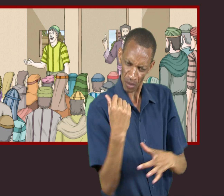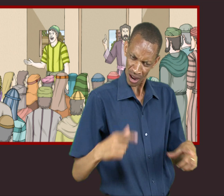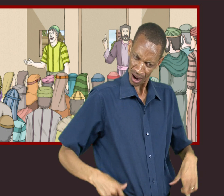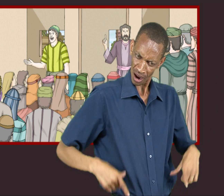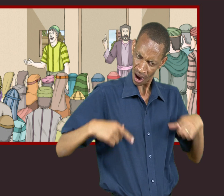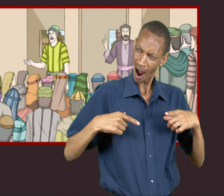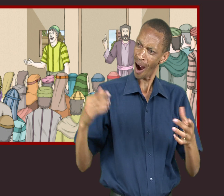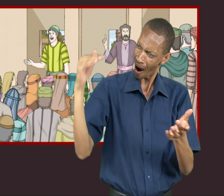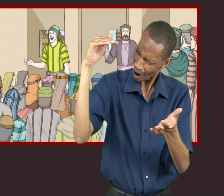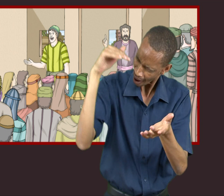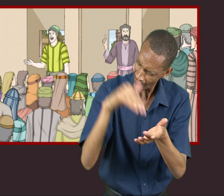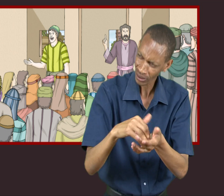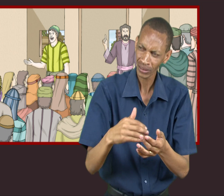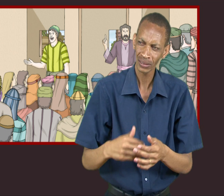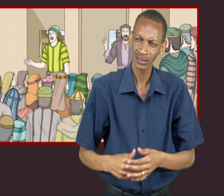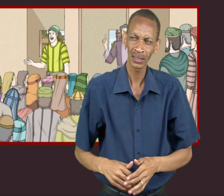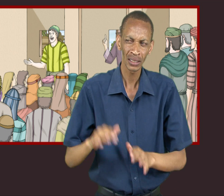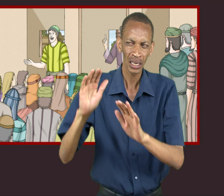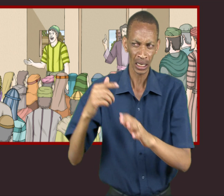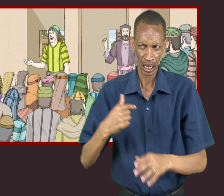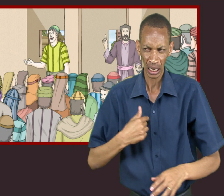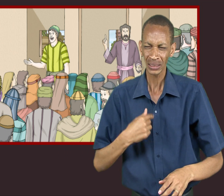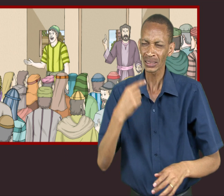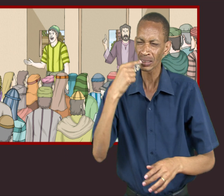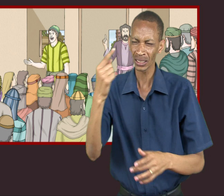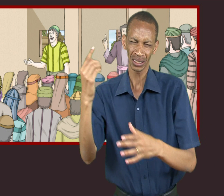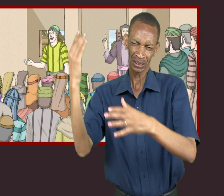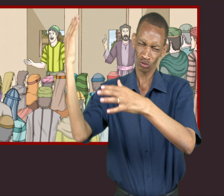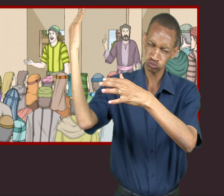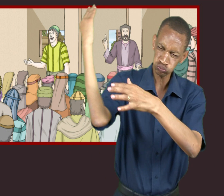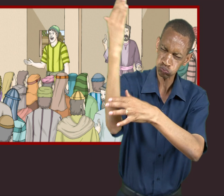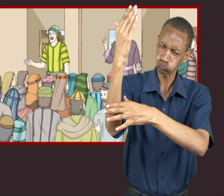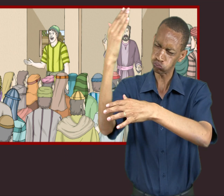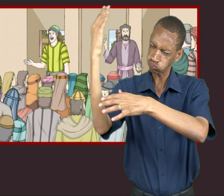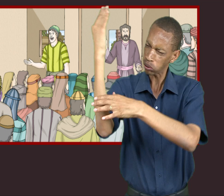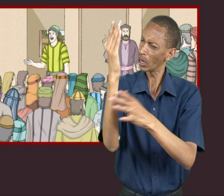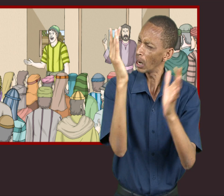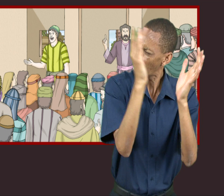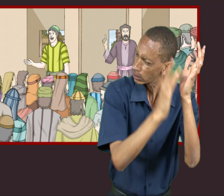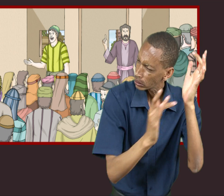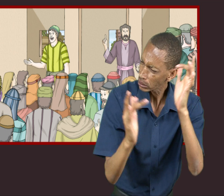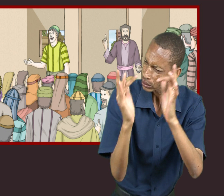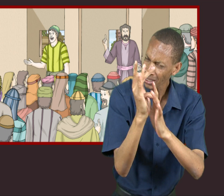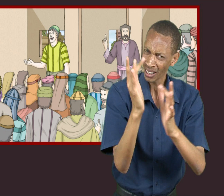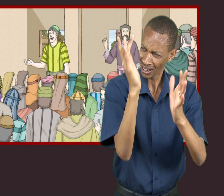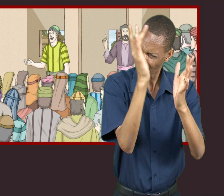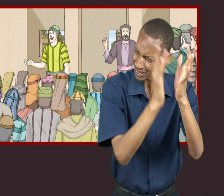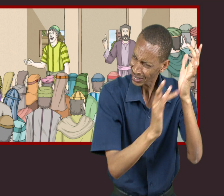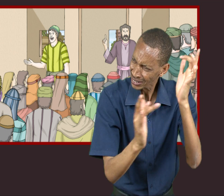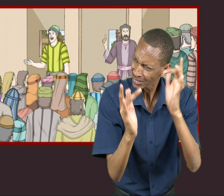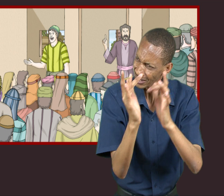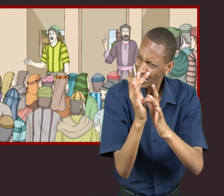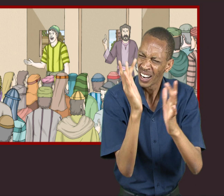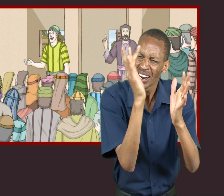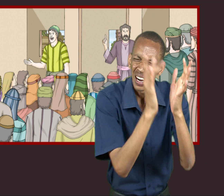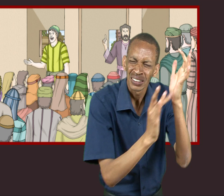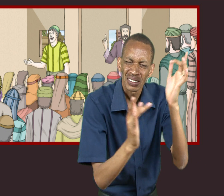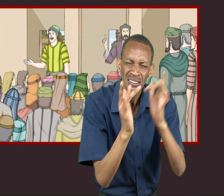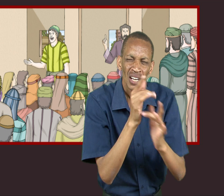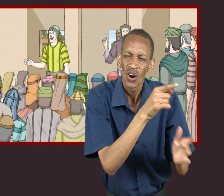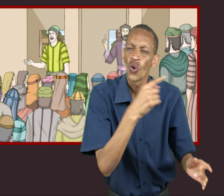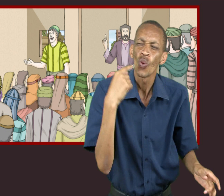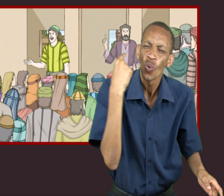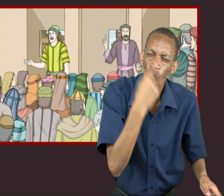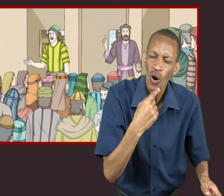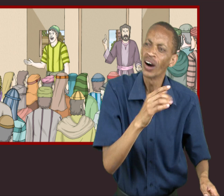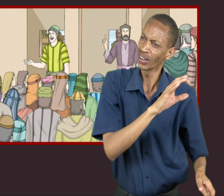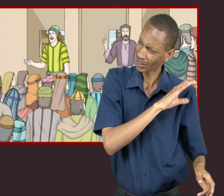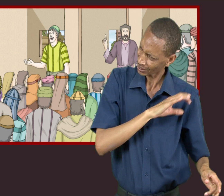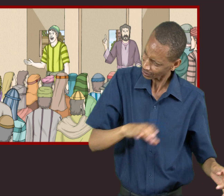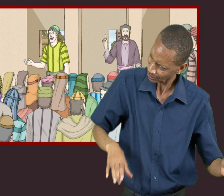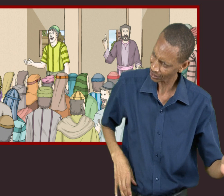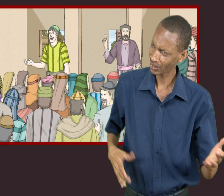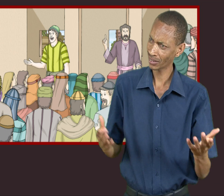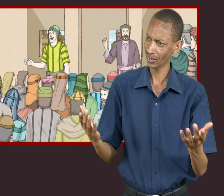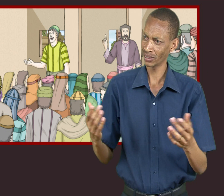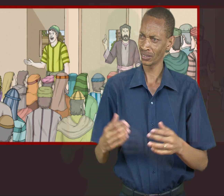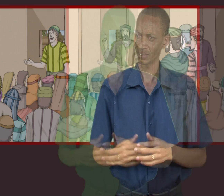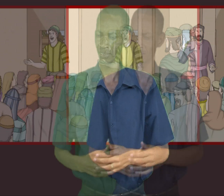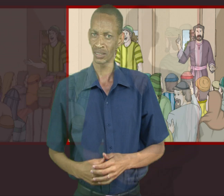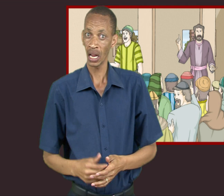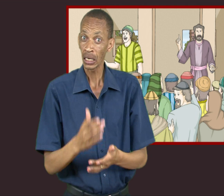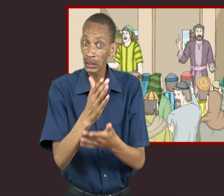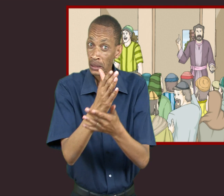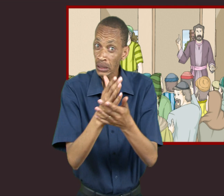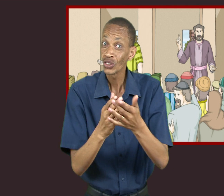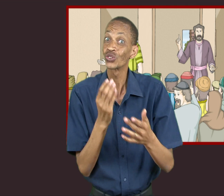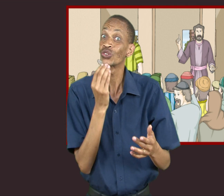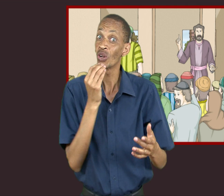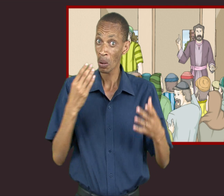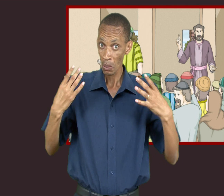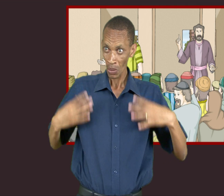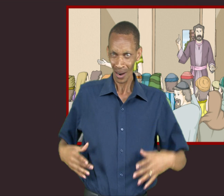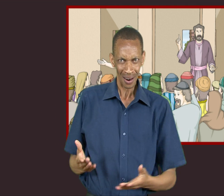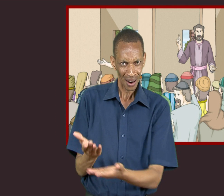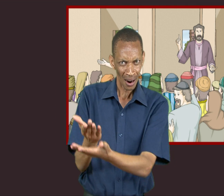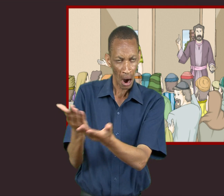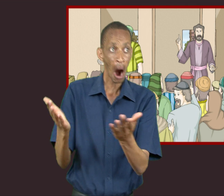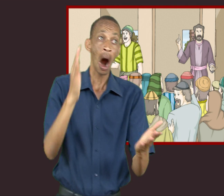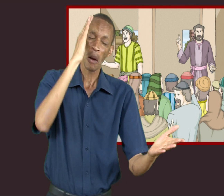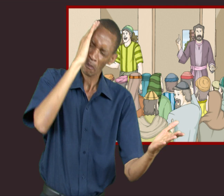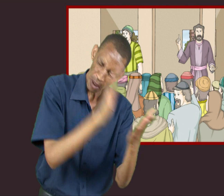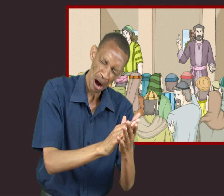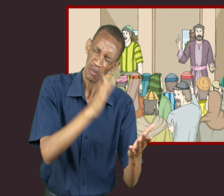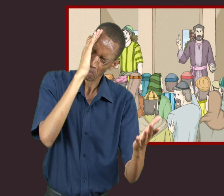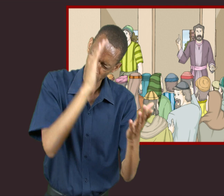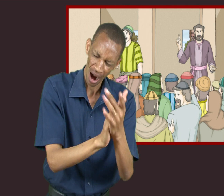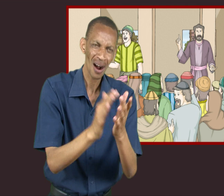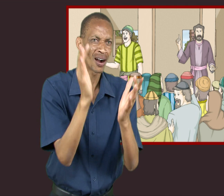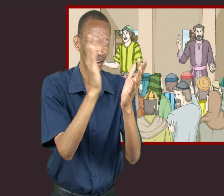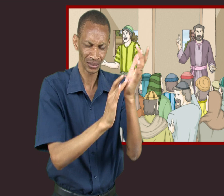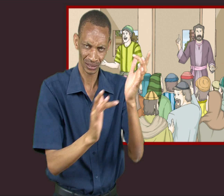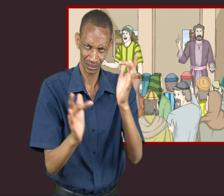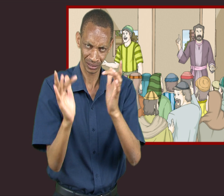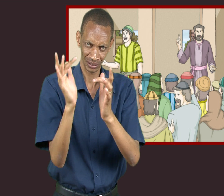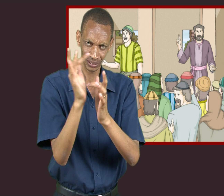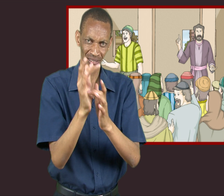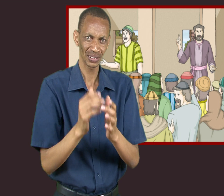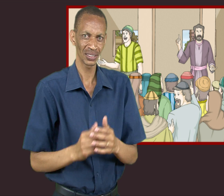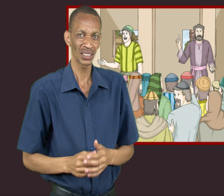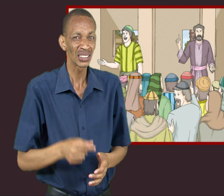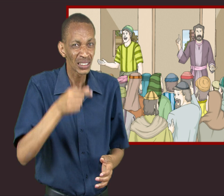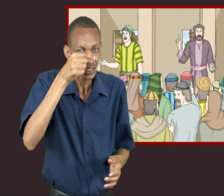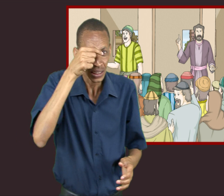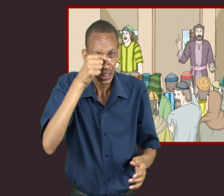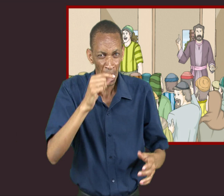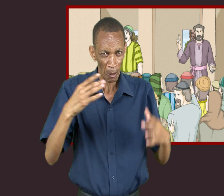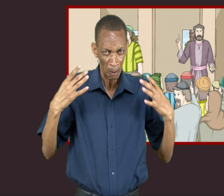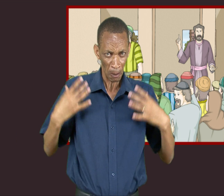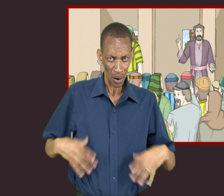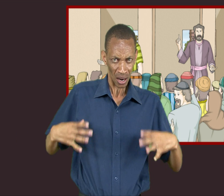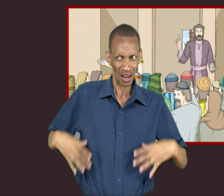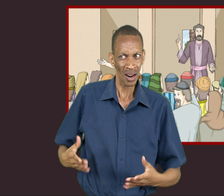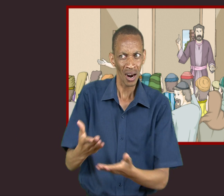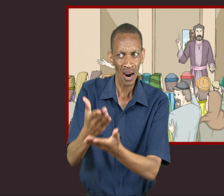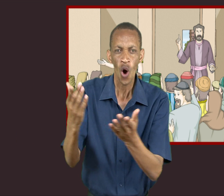“This Jesus I am proclaiming to you is the Christ,” he declared.